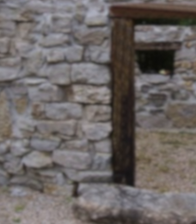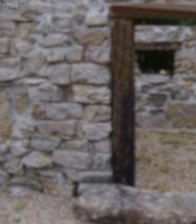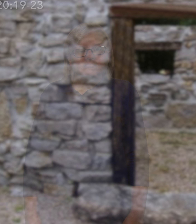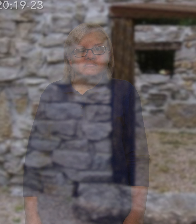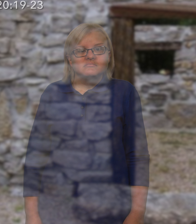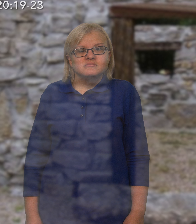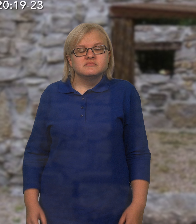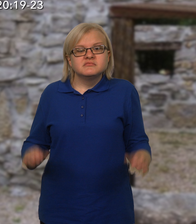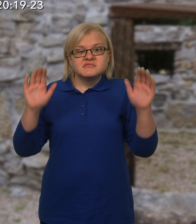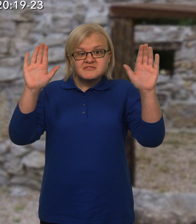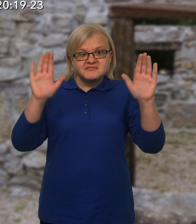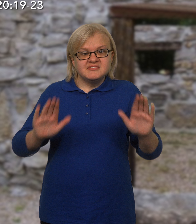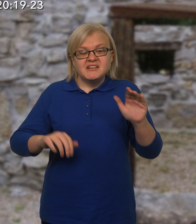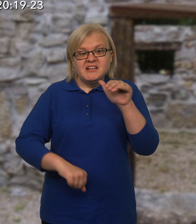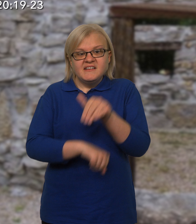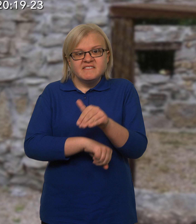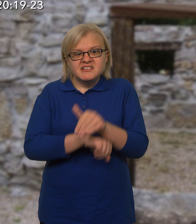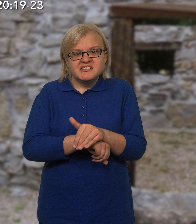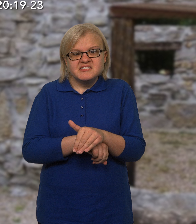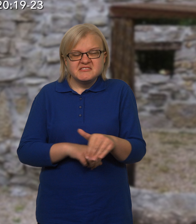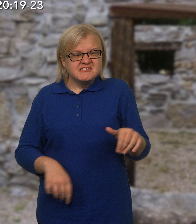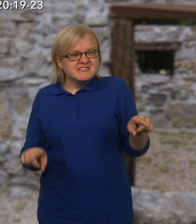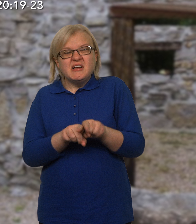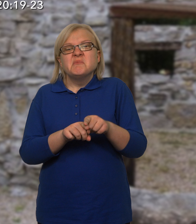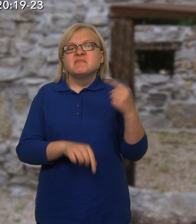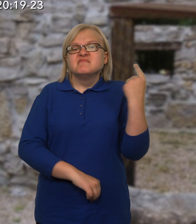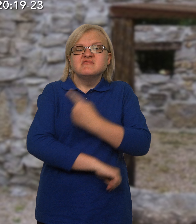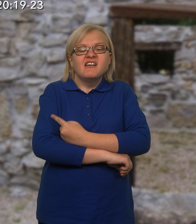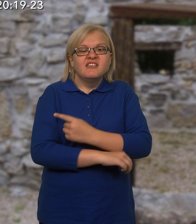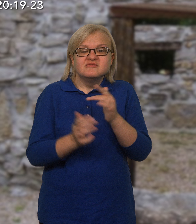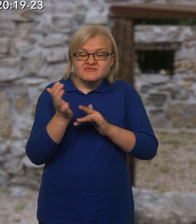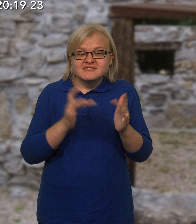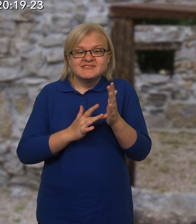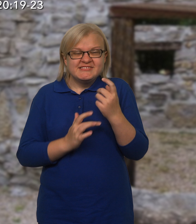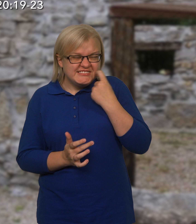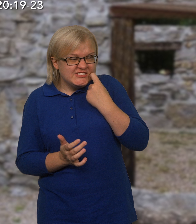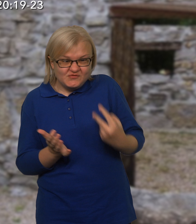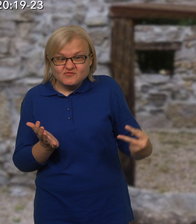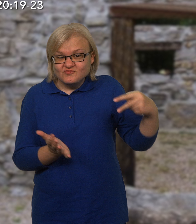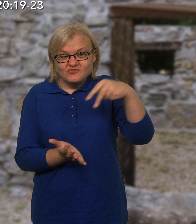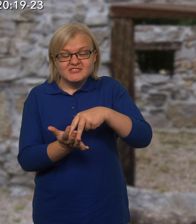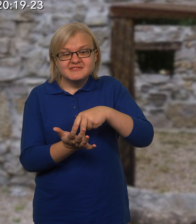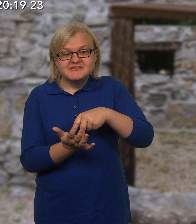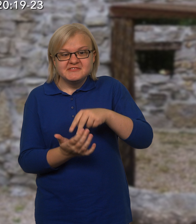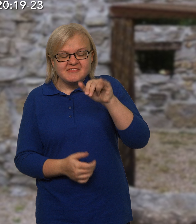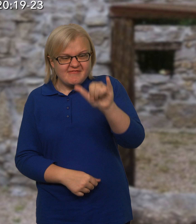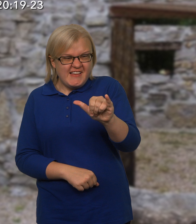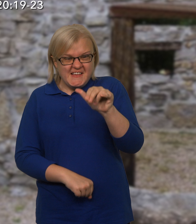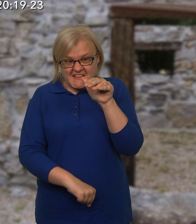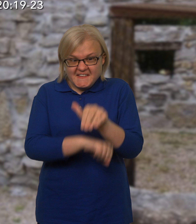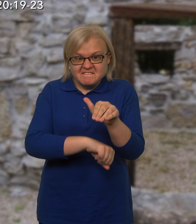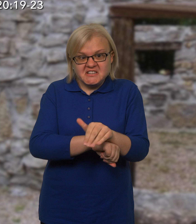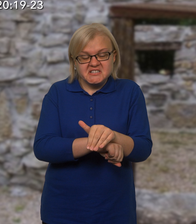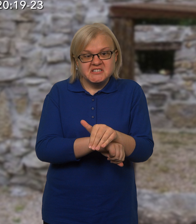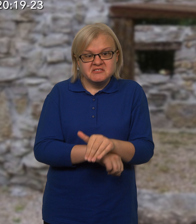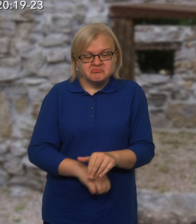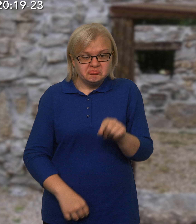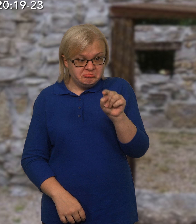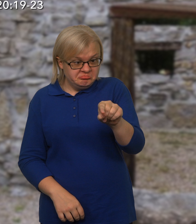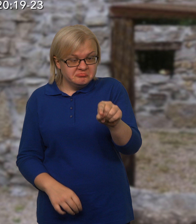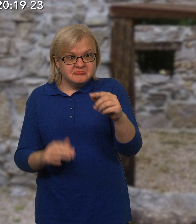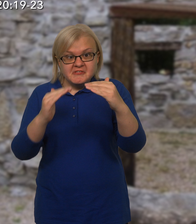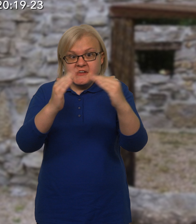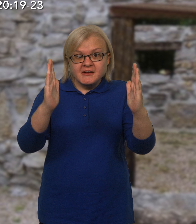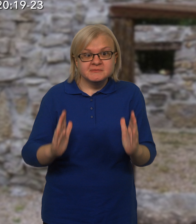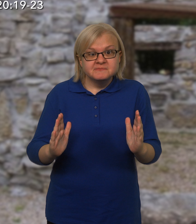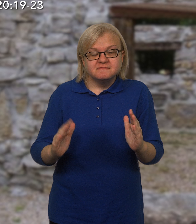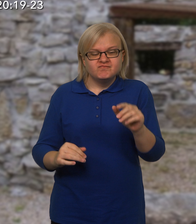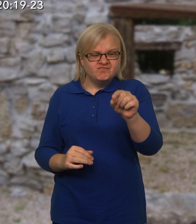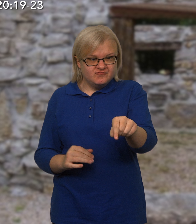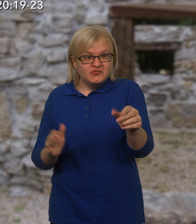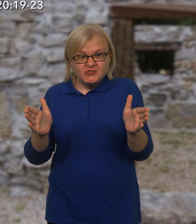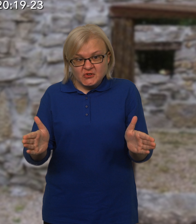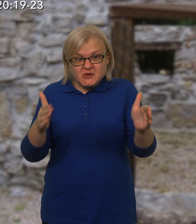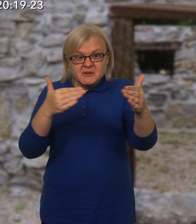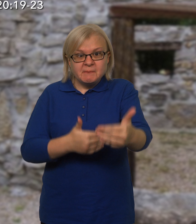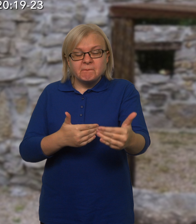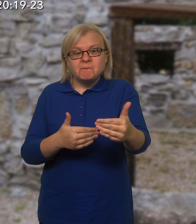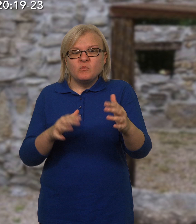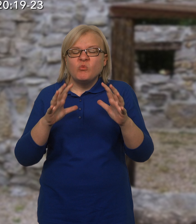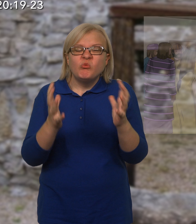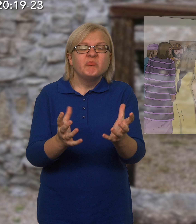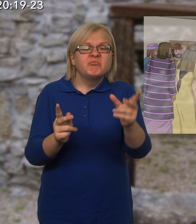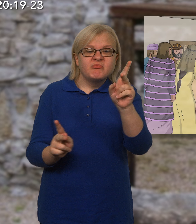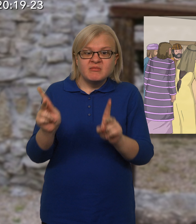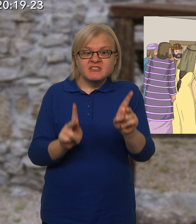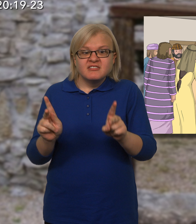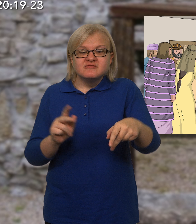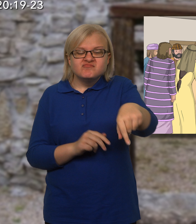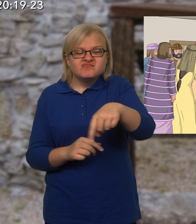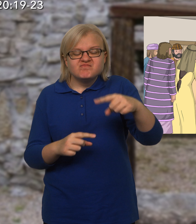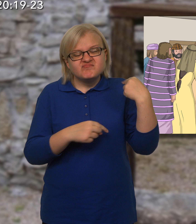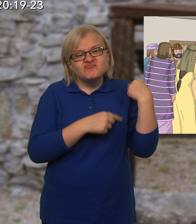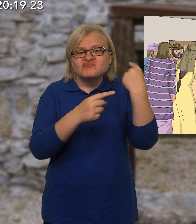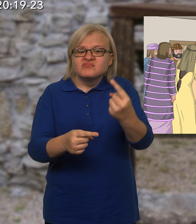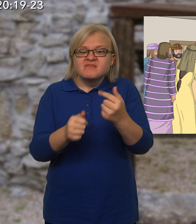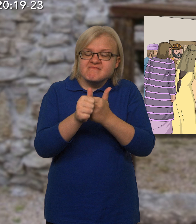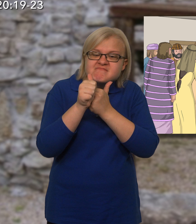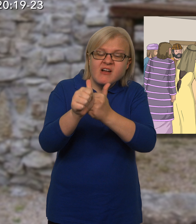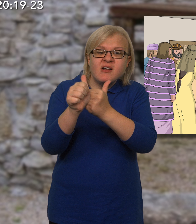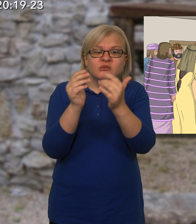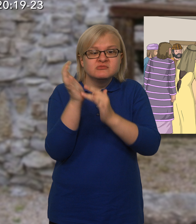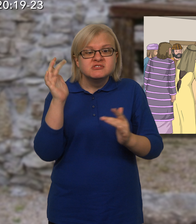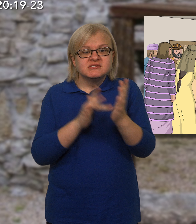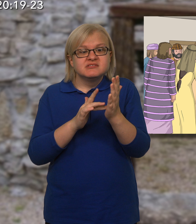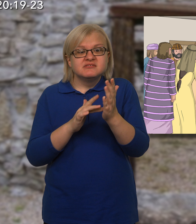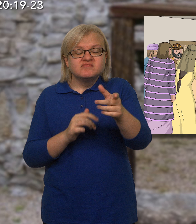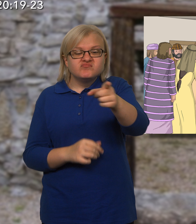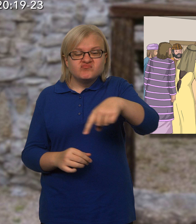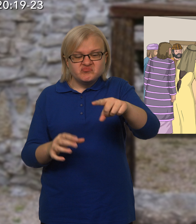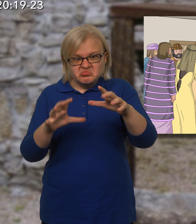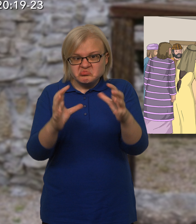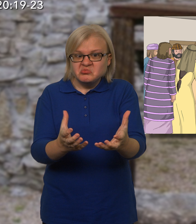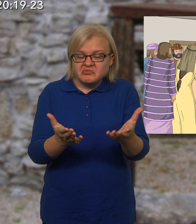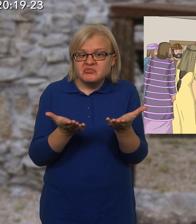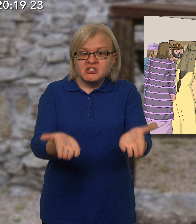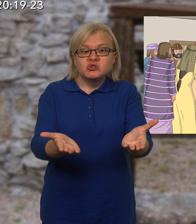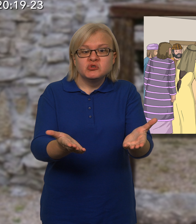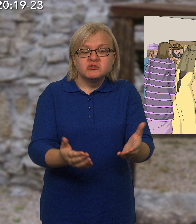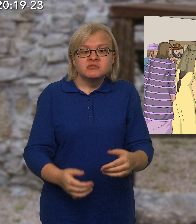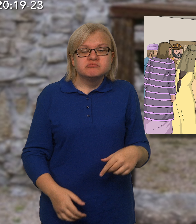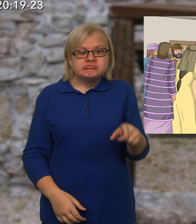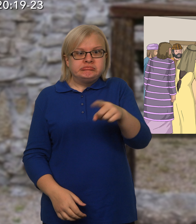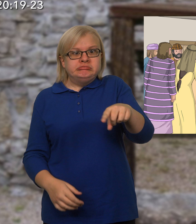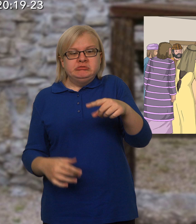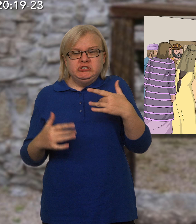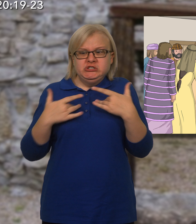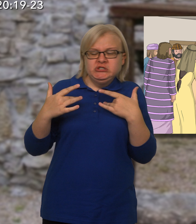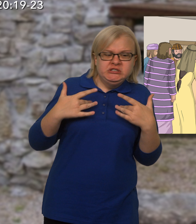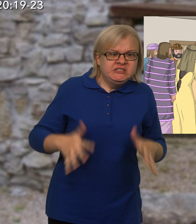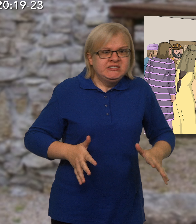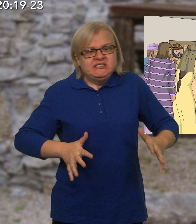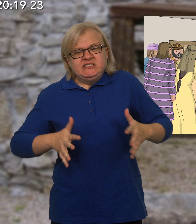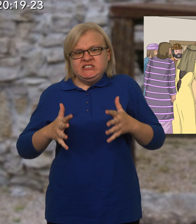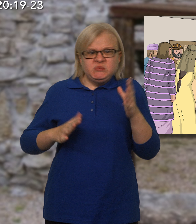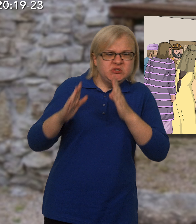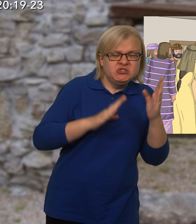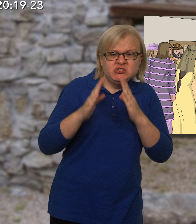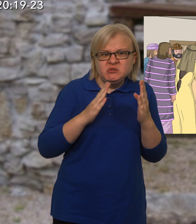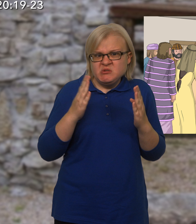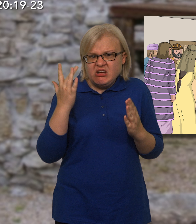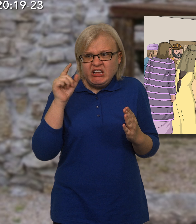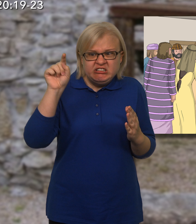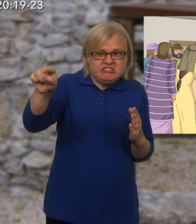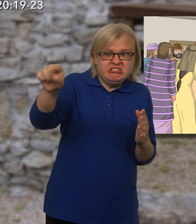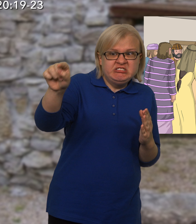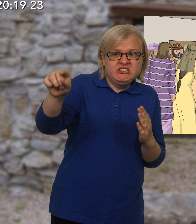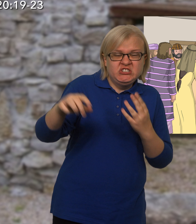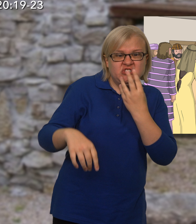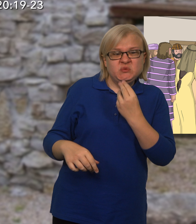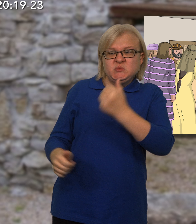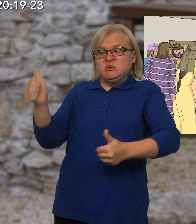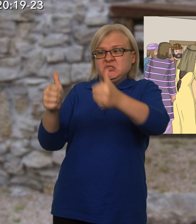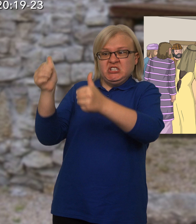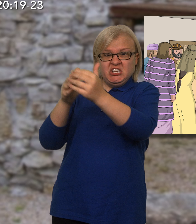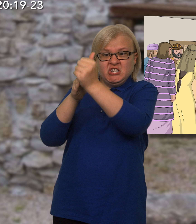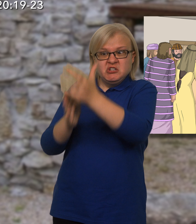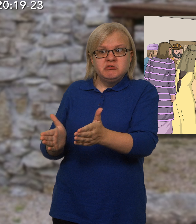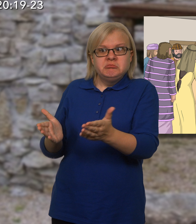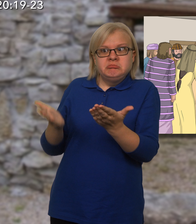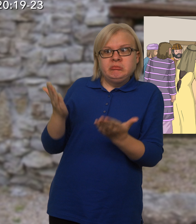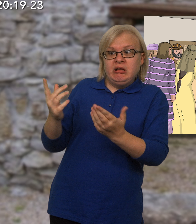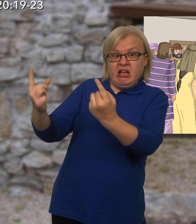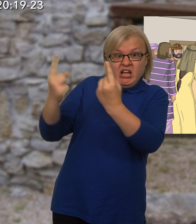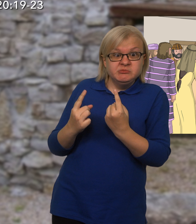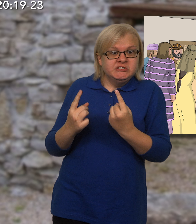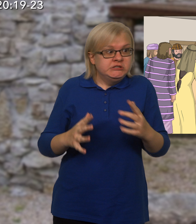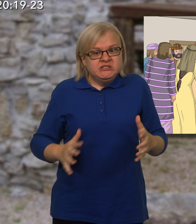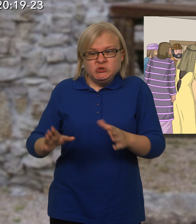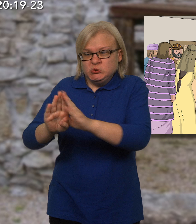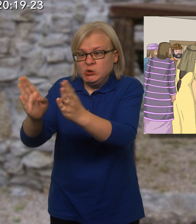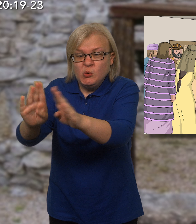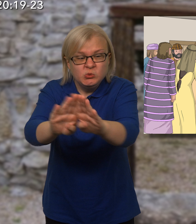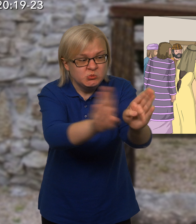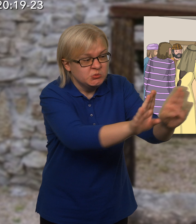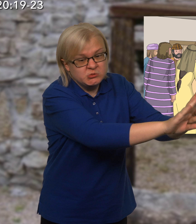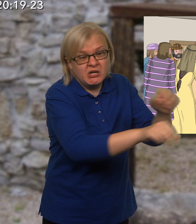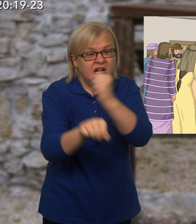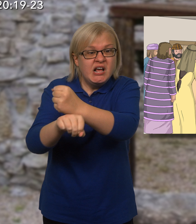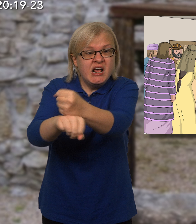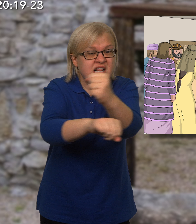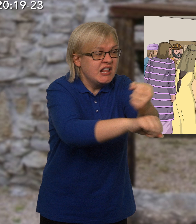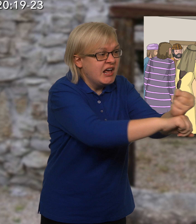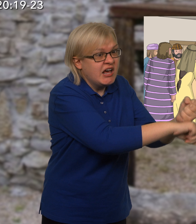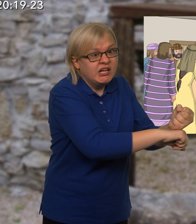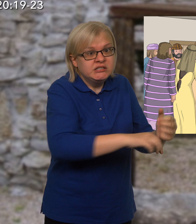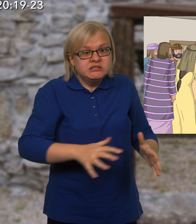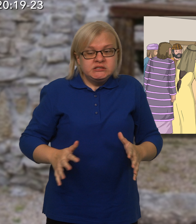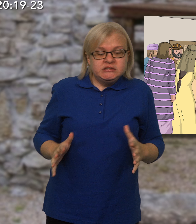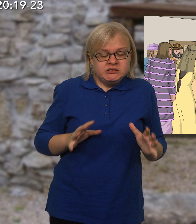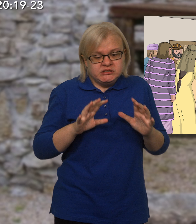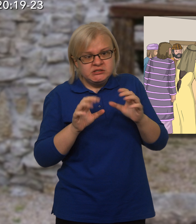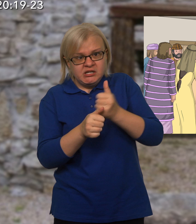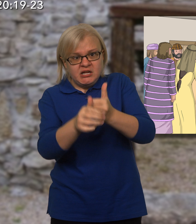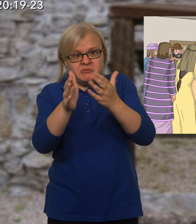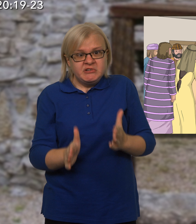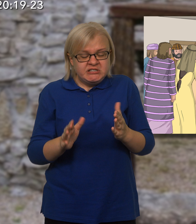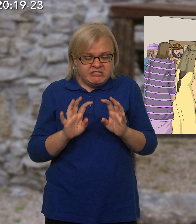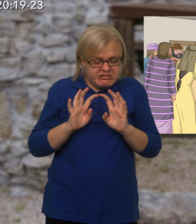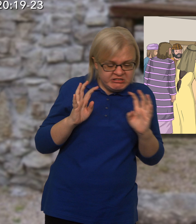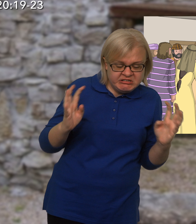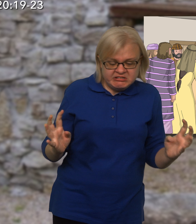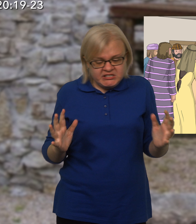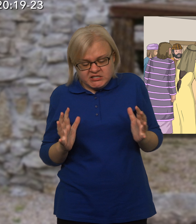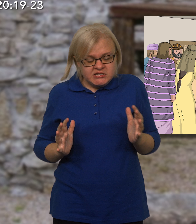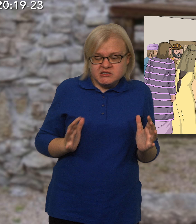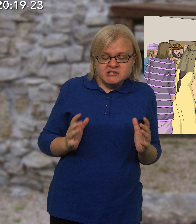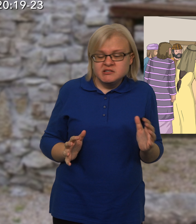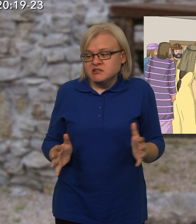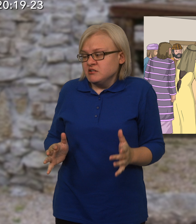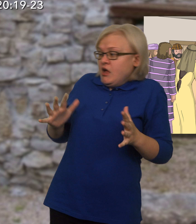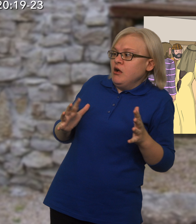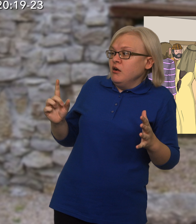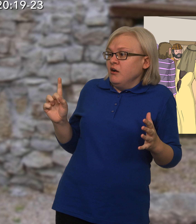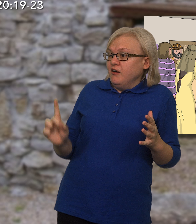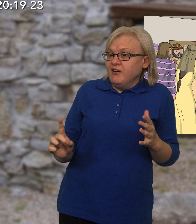It was the first day of the week, and that very evening, while the disciples were together with the doors locked for fear of the Jews, Jesus came and stood among them.